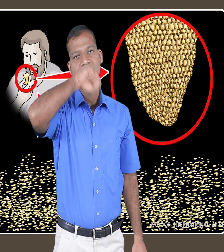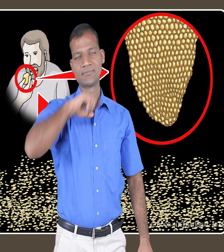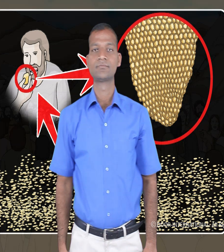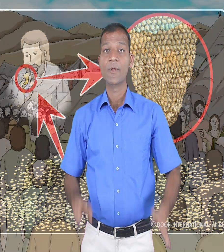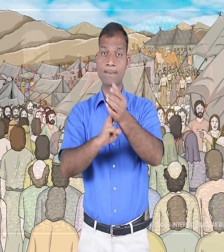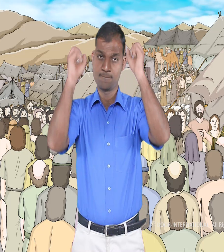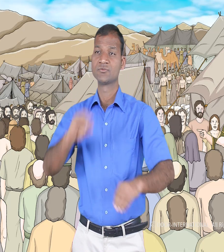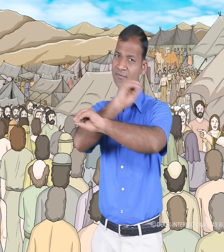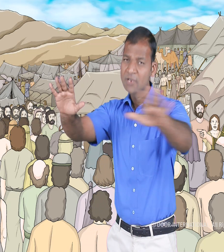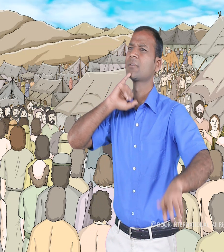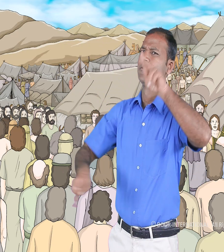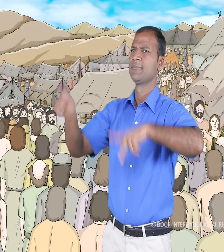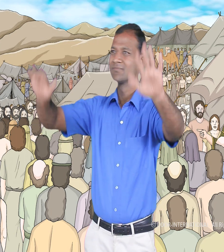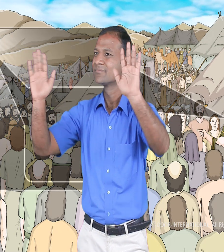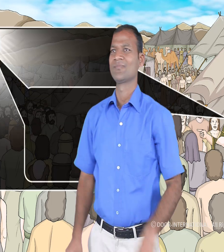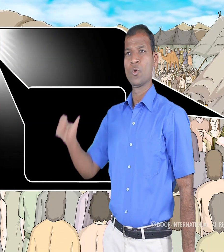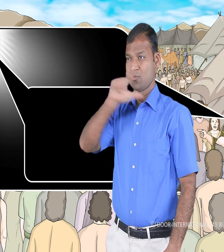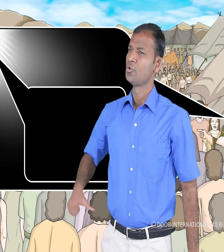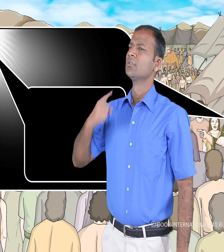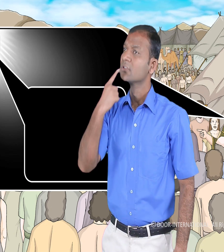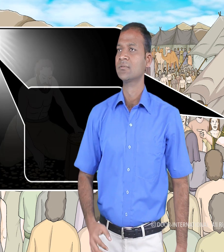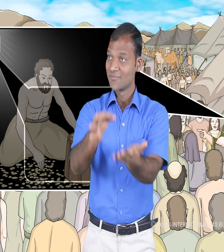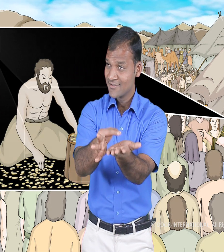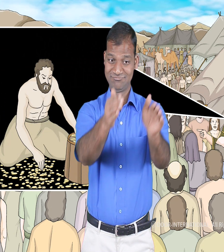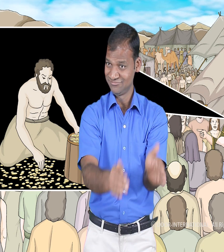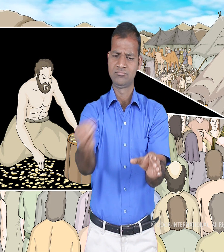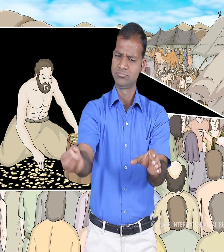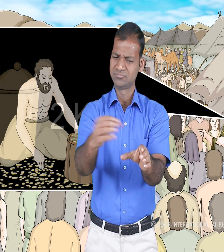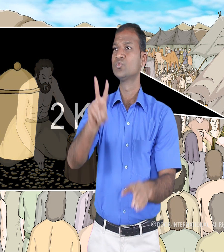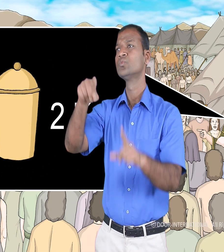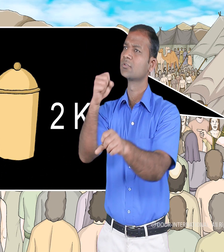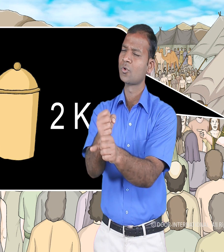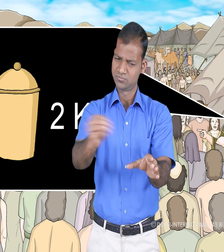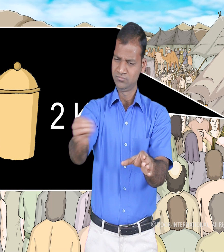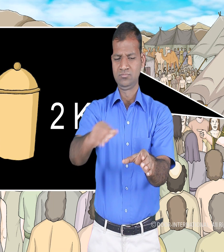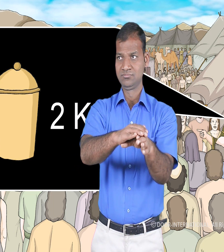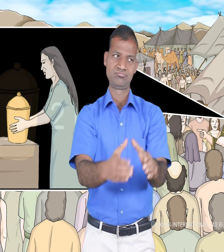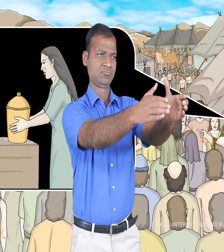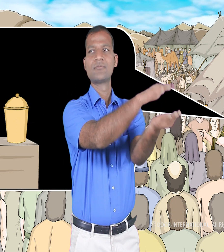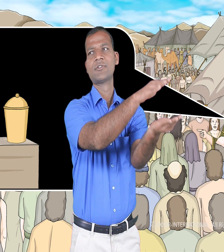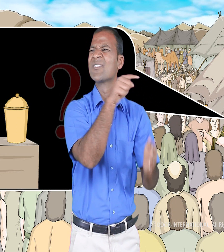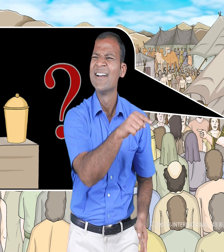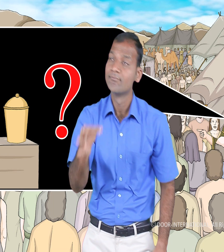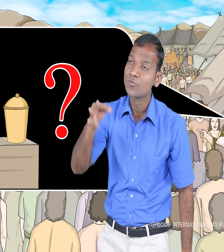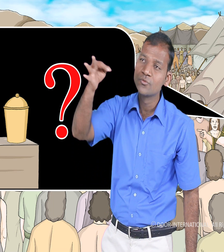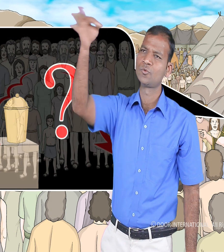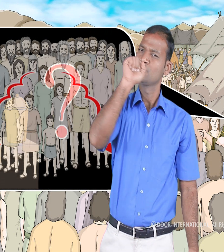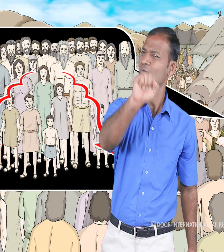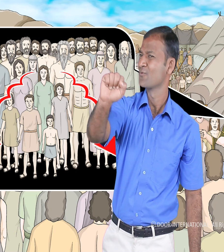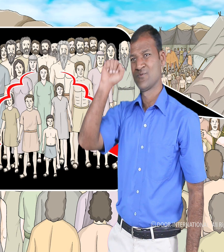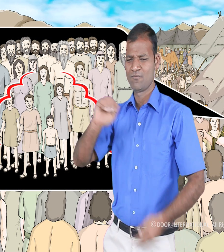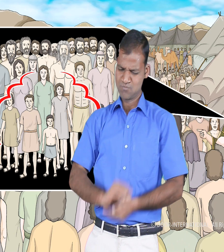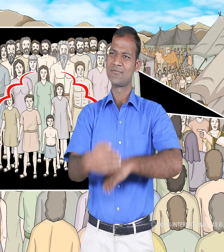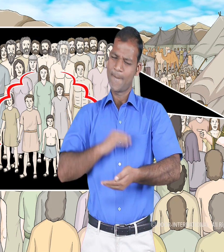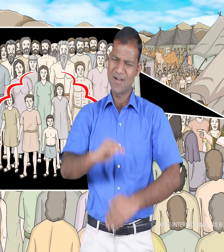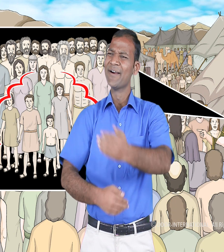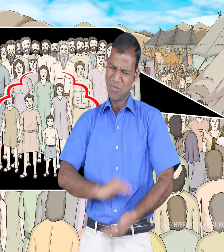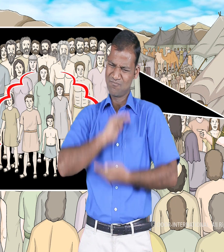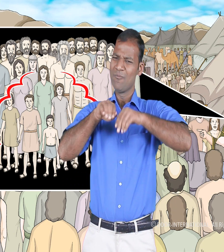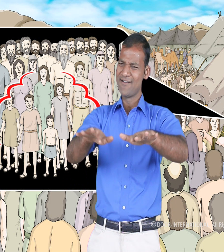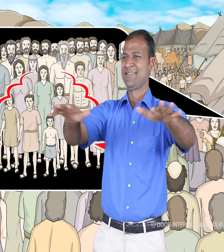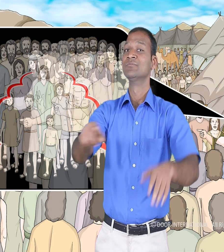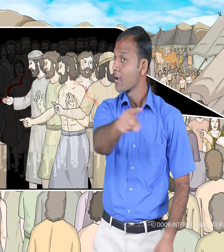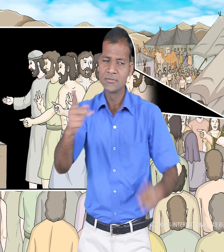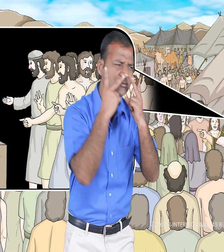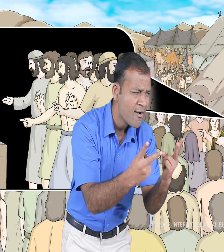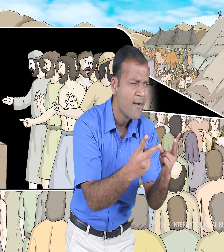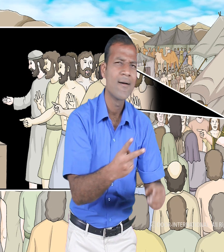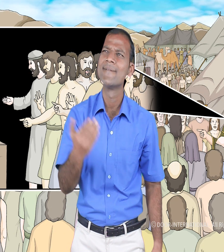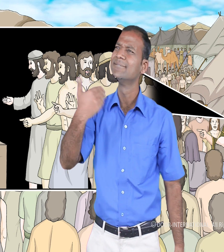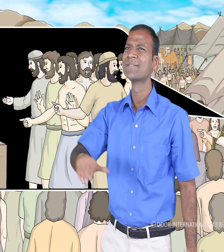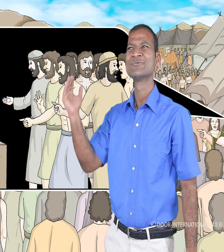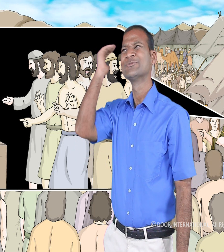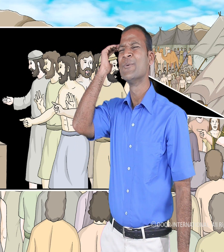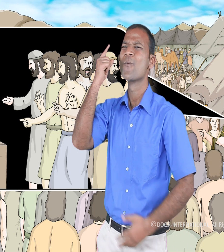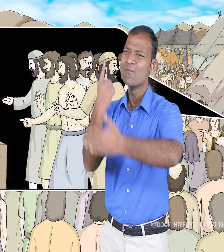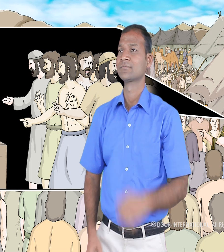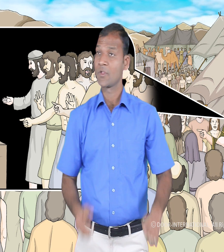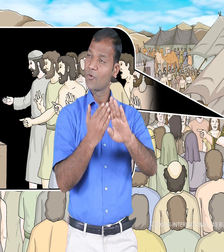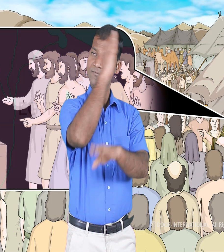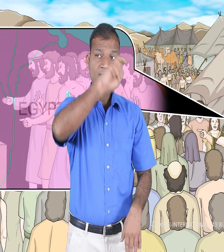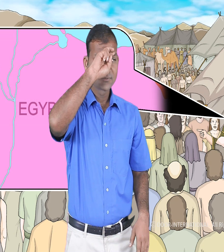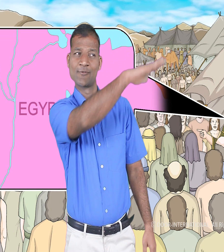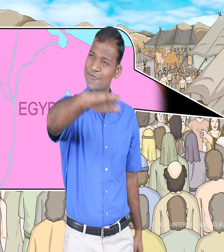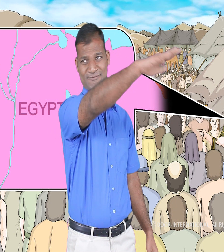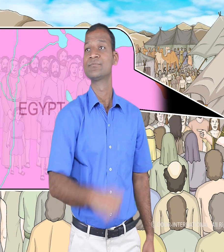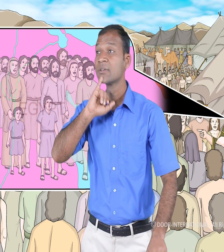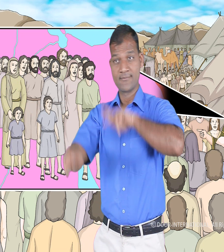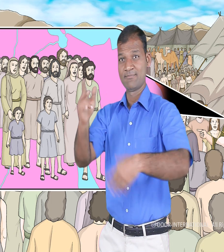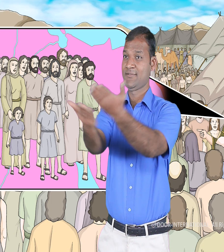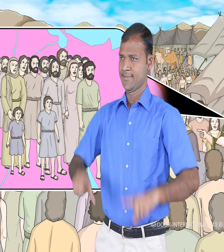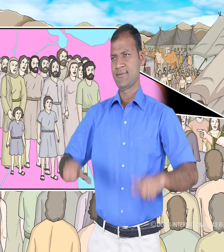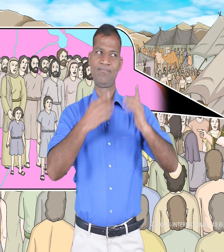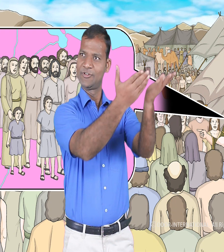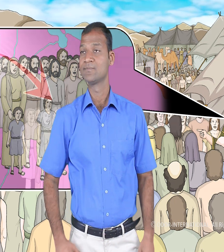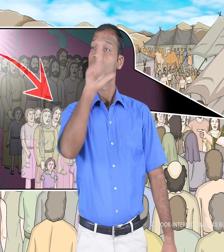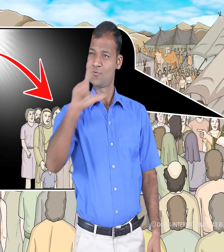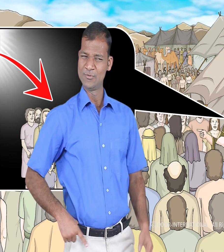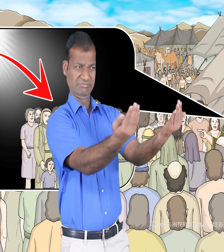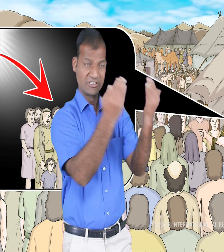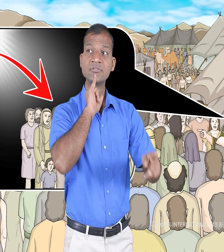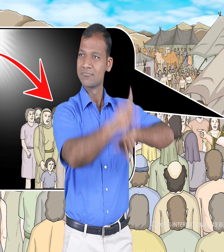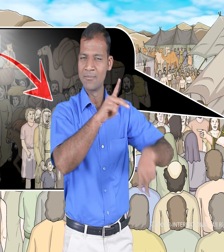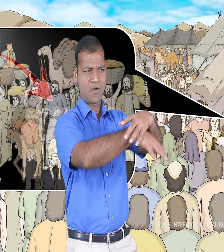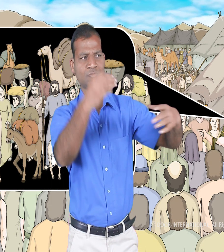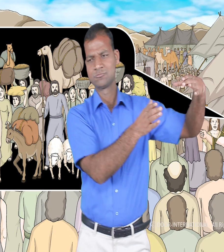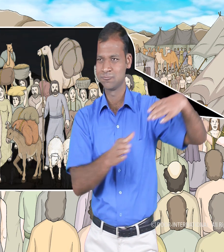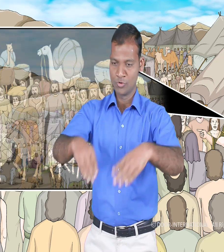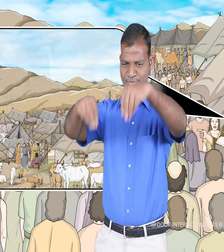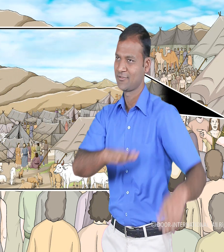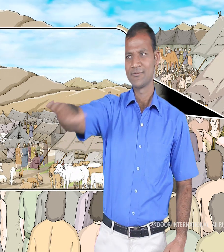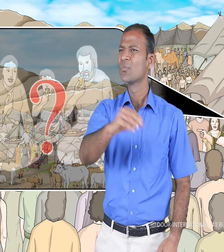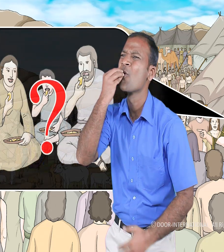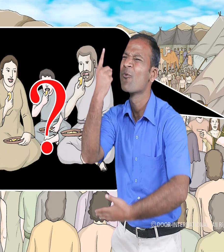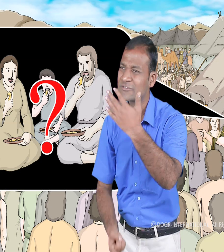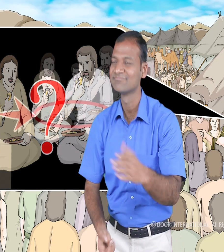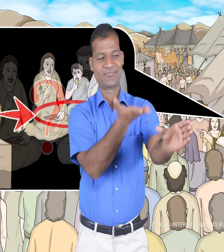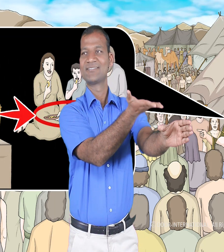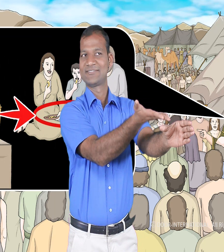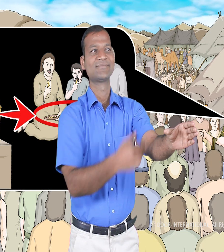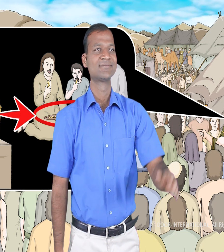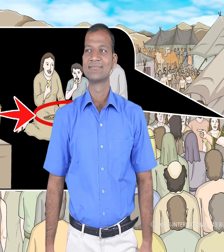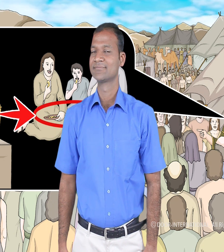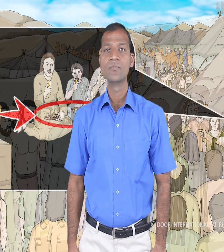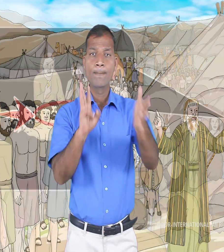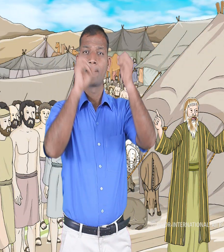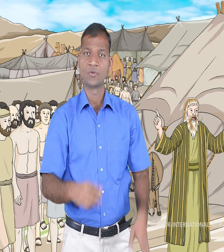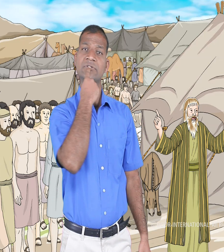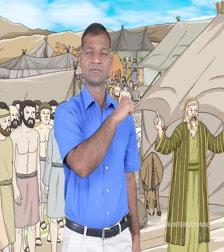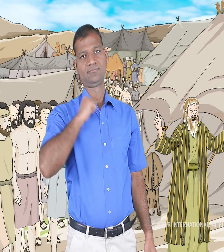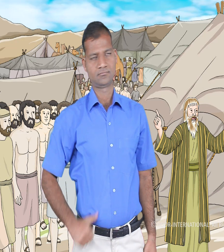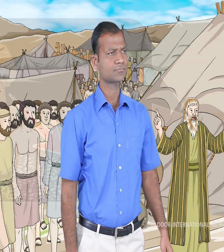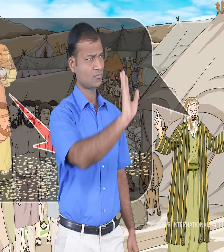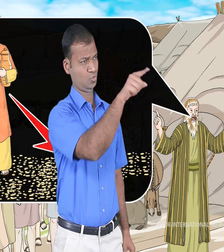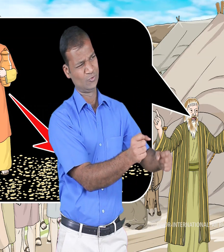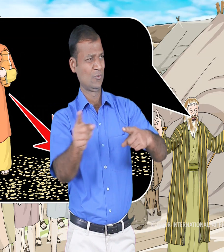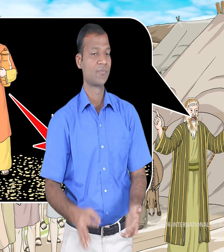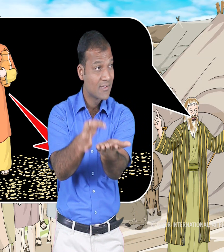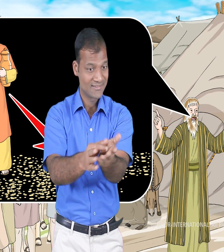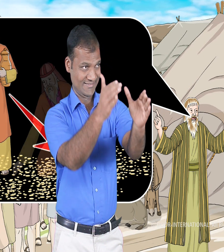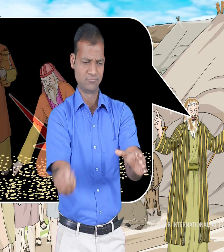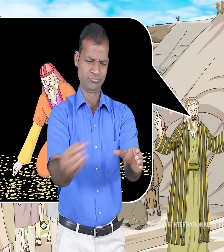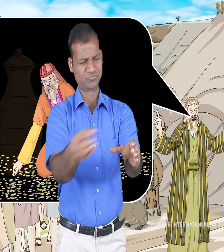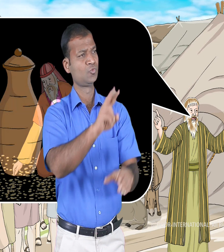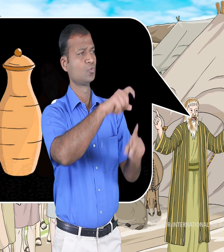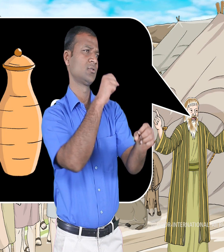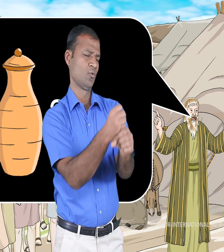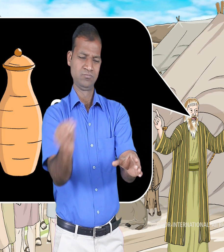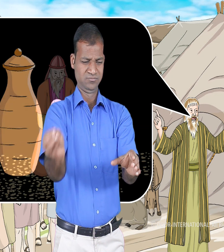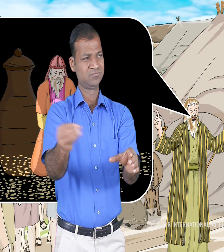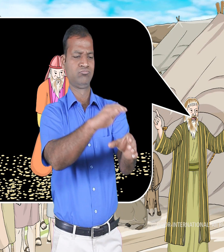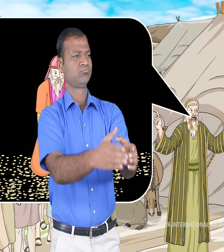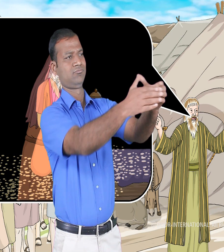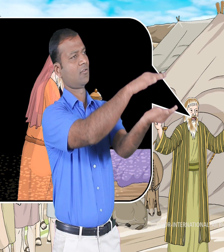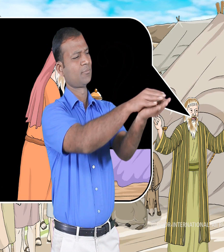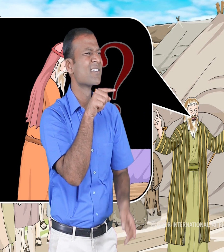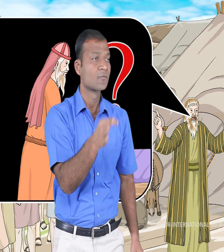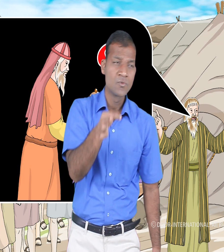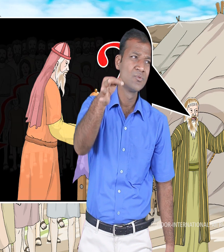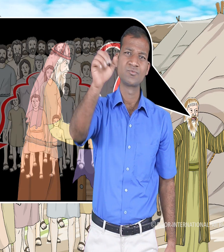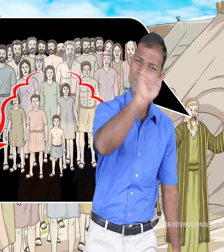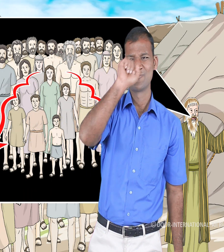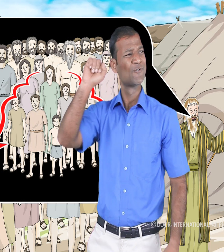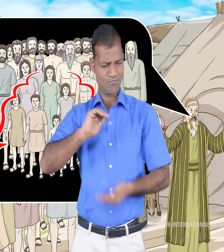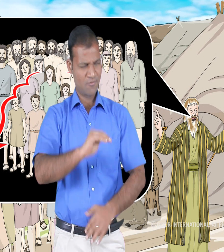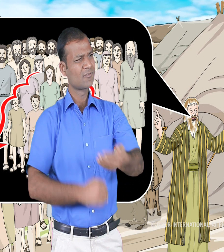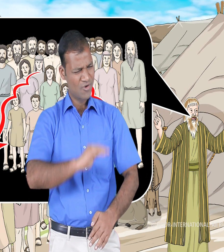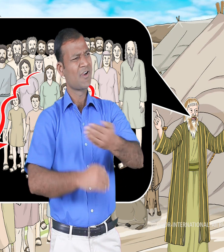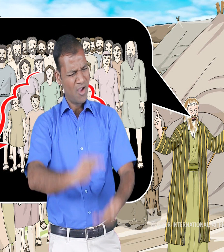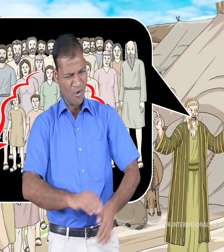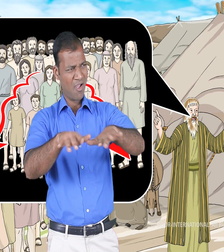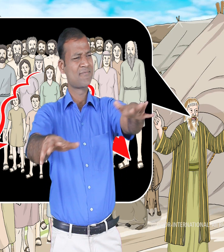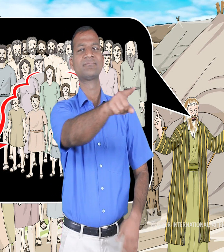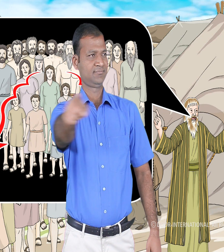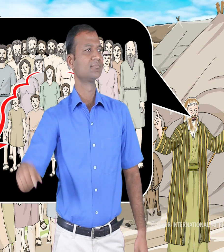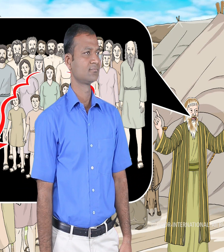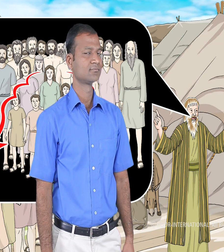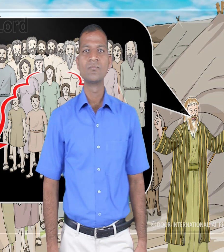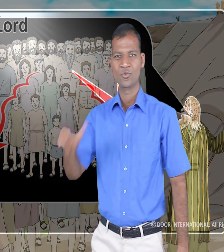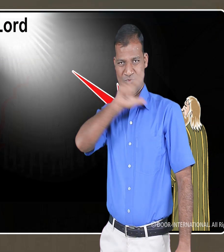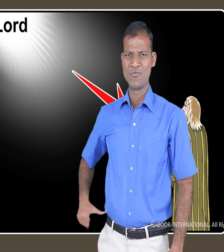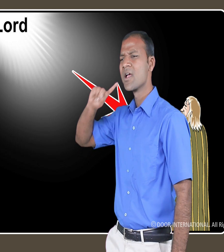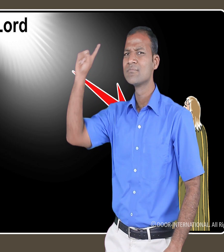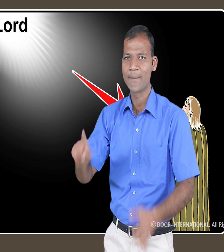Moses said, “This is what the LORD has commanded: ‘Keep an omer of manna for the generations to come, so that they may see the bread I fed you in the wilderness when I brought you out of the land of Egypt.’” So Moses told Aaron, “Take a jar and fill it with an omer of manna.